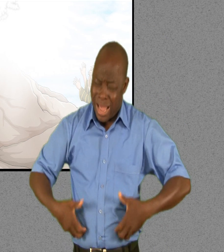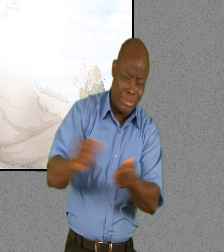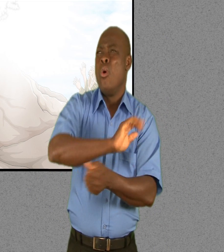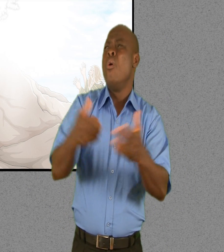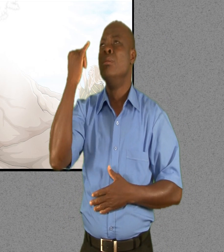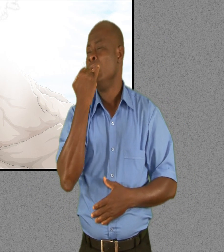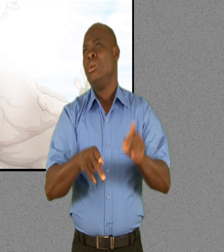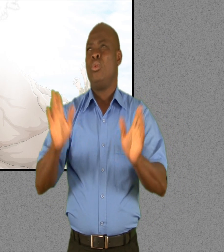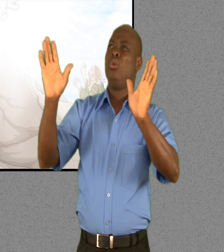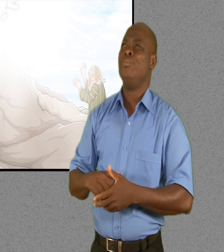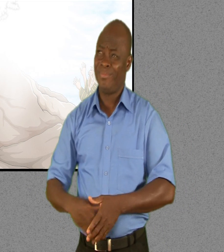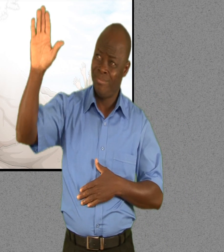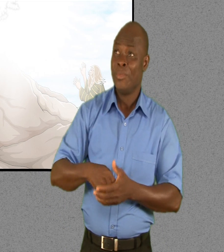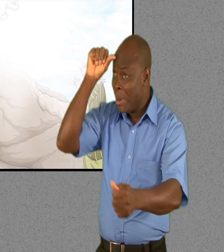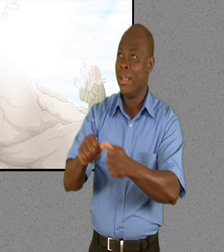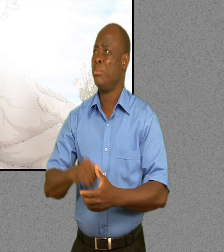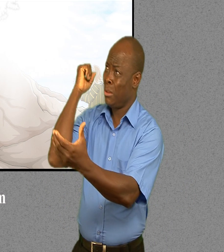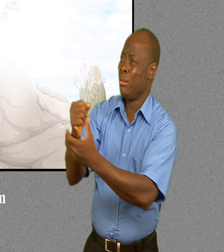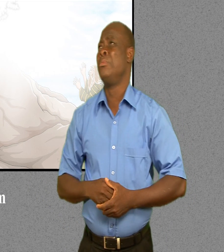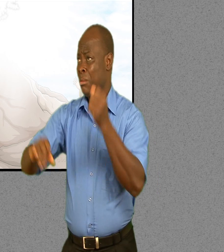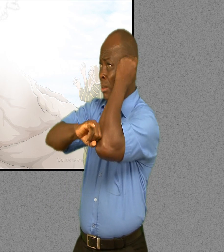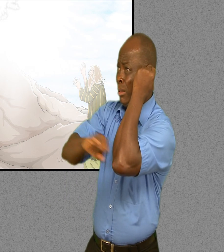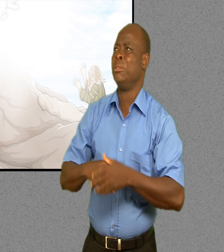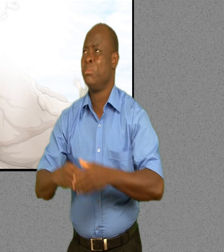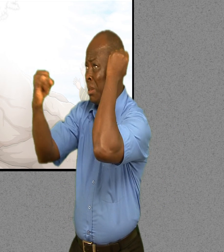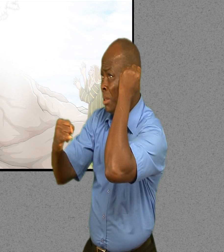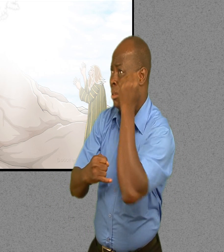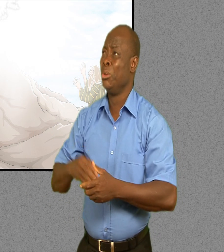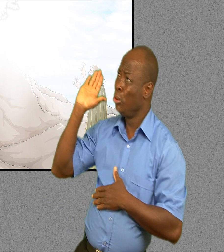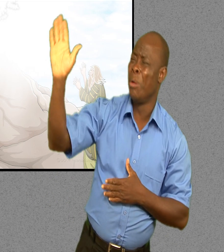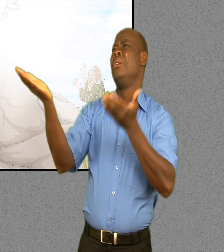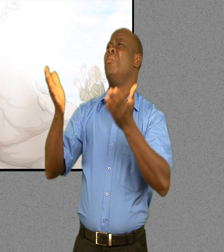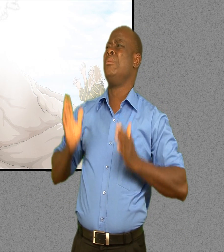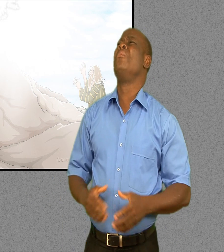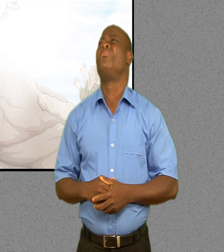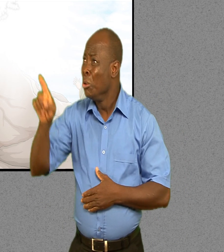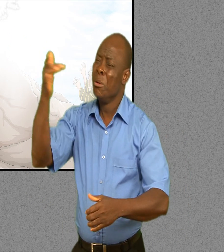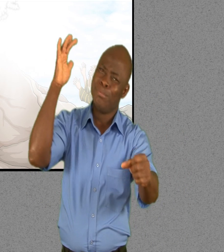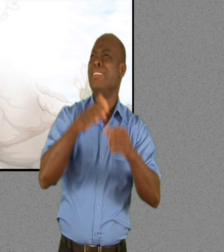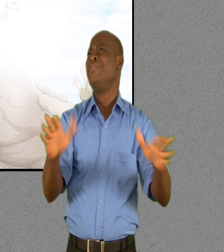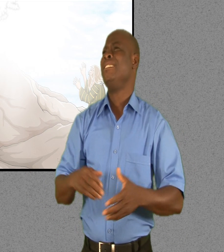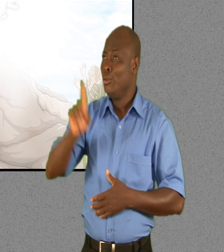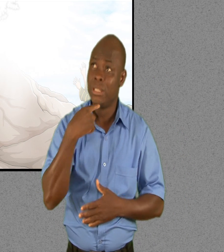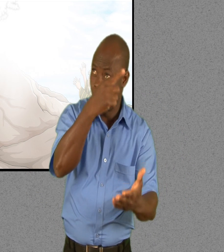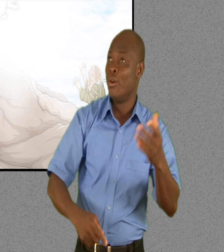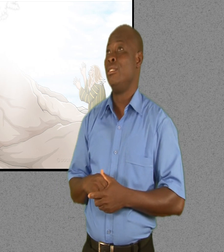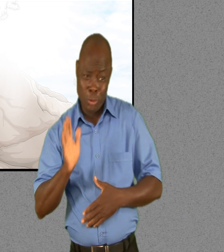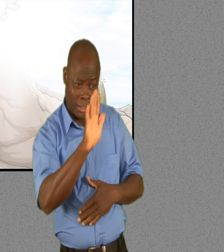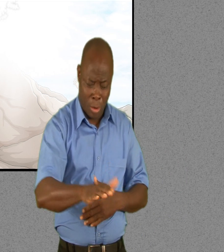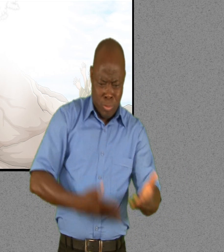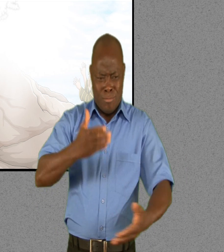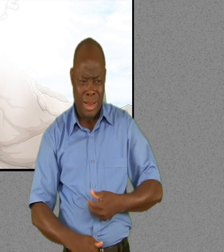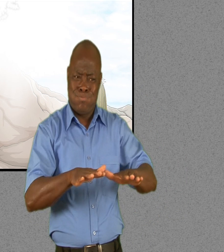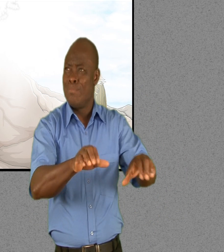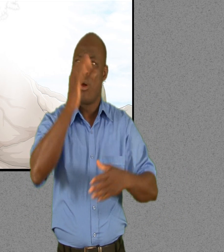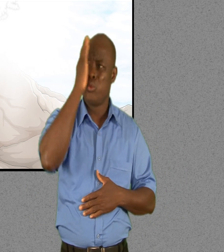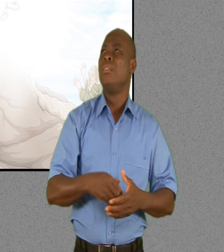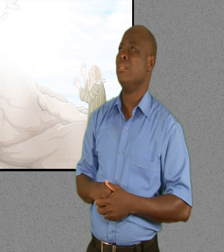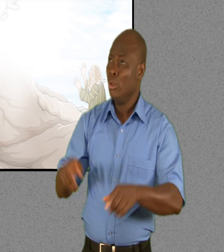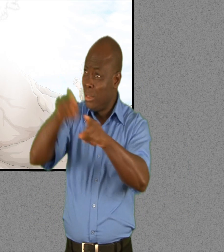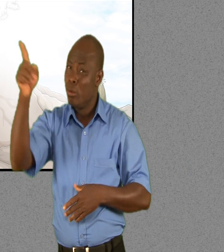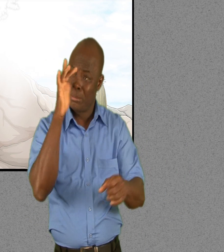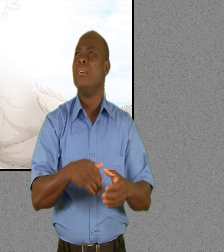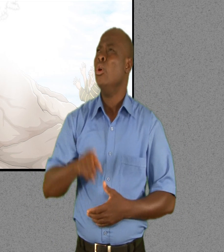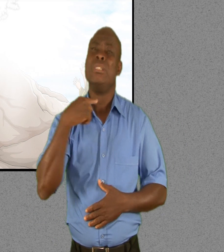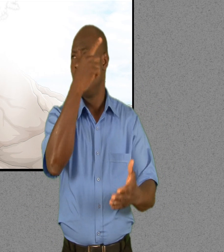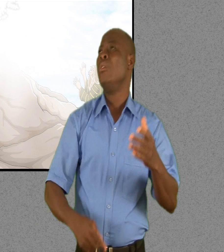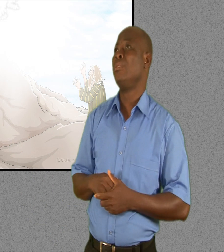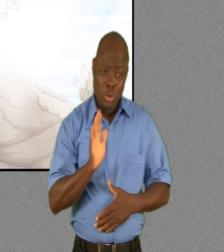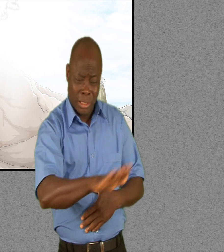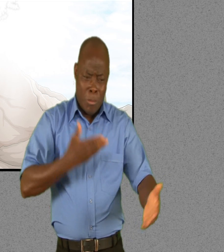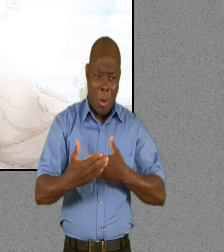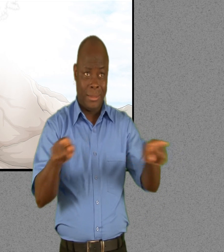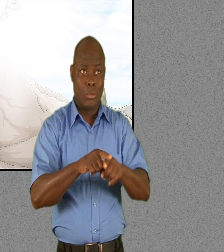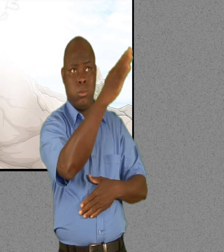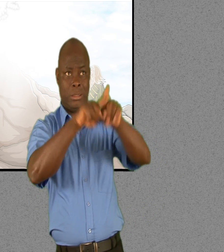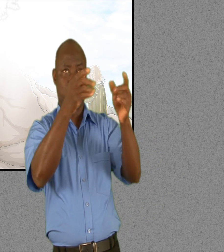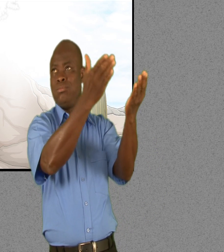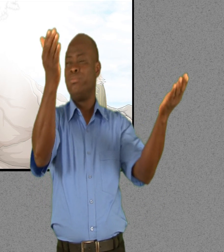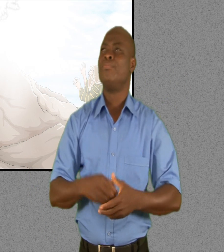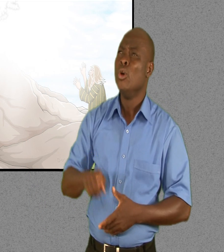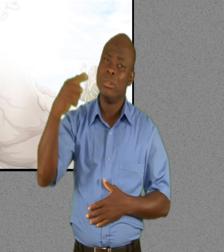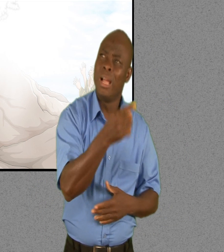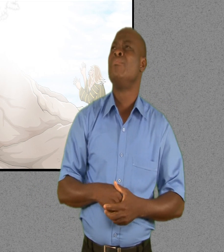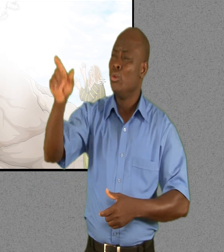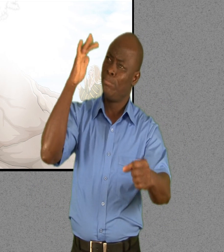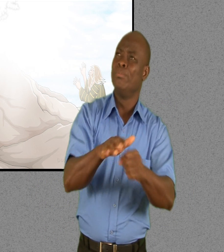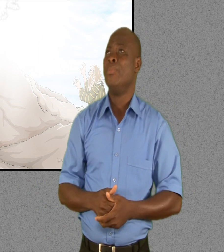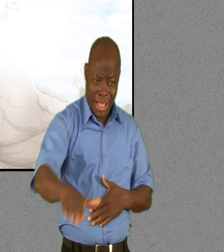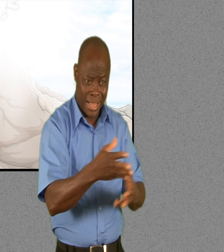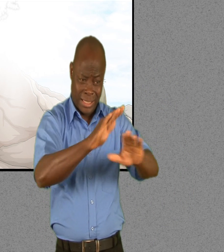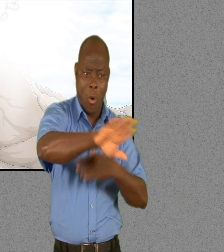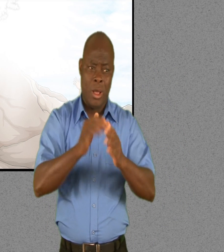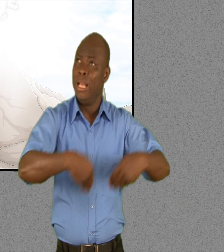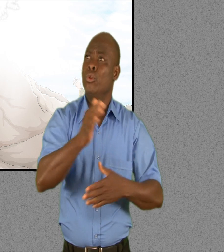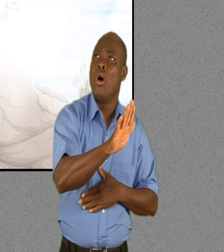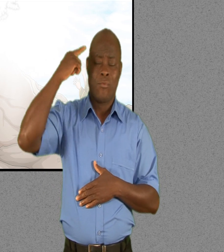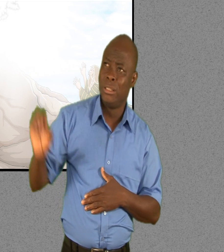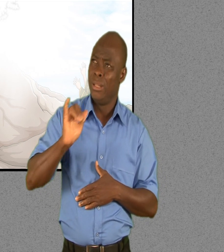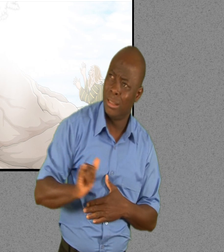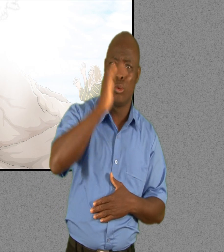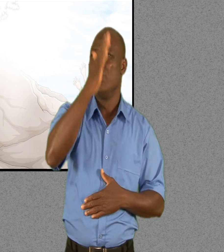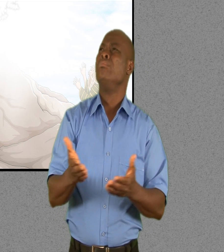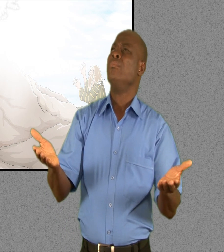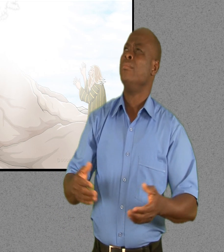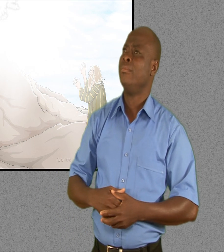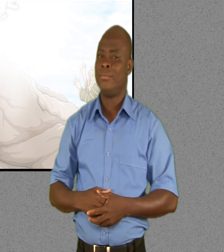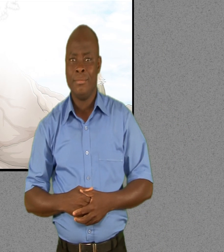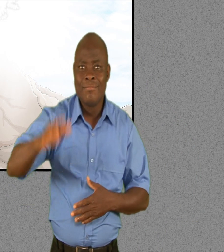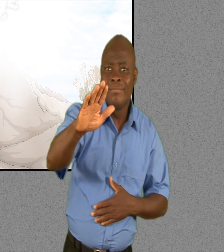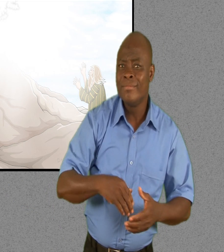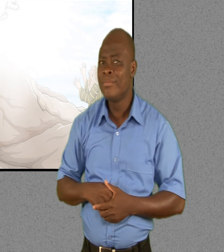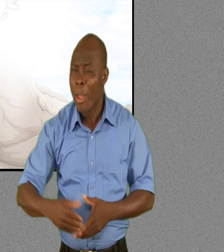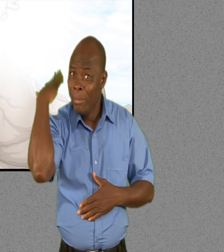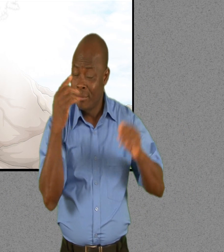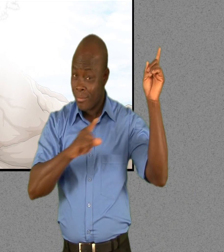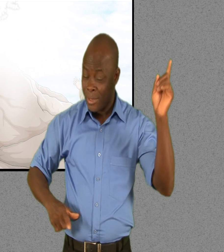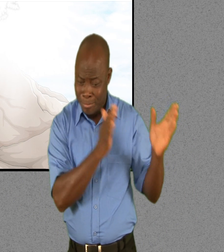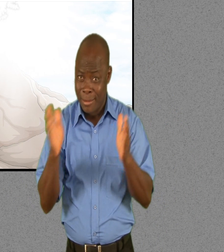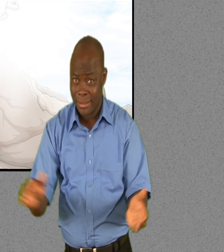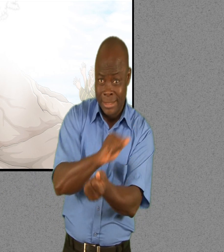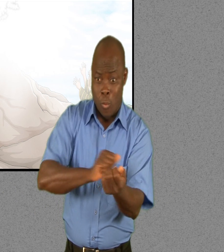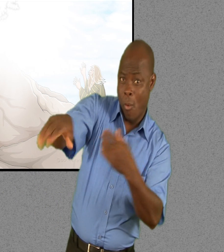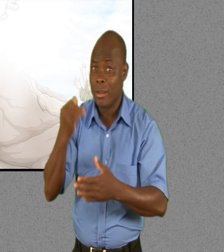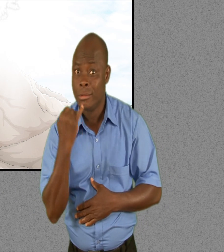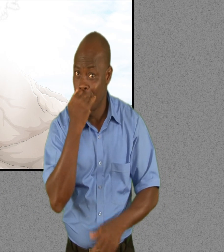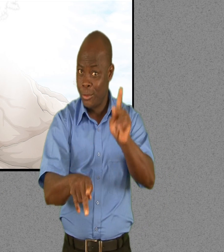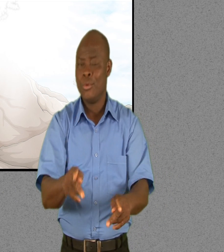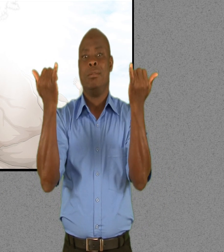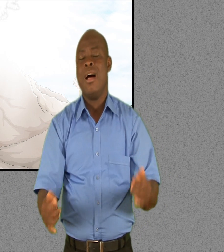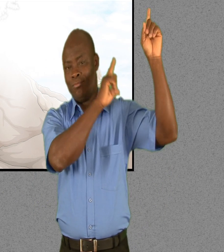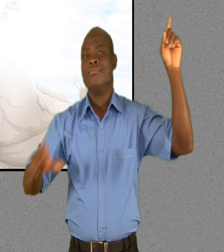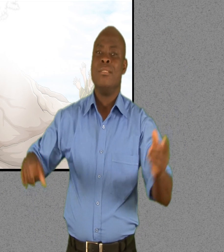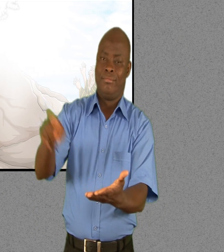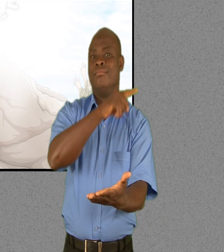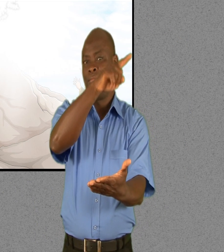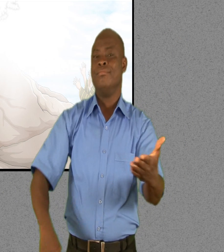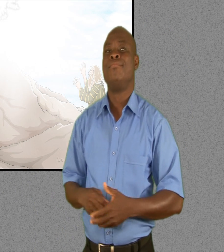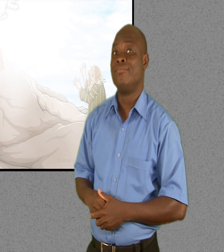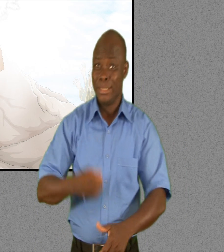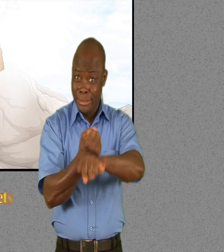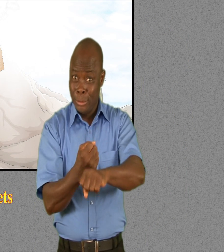Remember Your servants Abraham, Isaac, and Israel, to whom You swore by Your very self when You declared, ‘I will make your descendants as numerous as the stars in the sky, and I will give your descendants all this land that I have promised, and it shall be their inheritance forever.’” So the LORD relented from the calamity He had threatened to bring on His people.